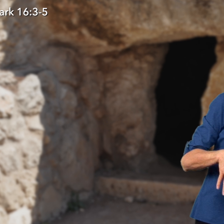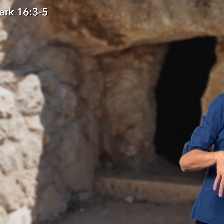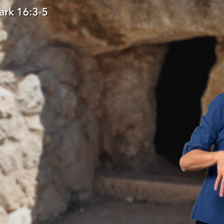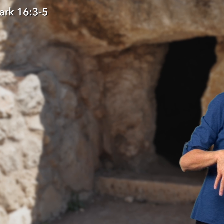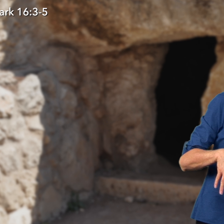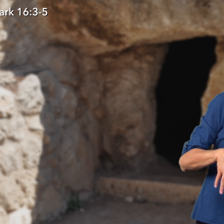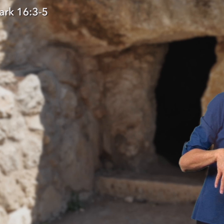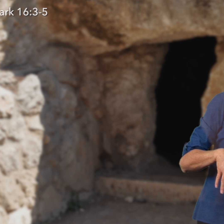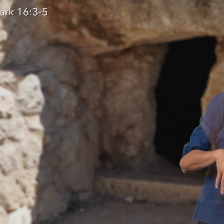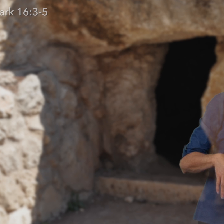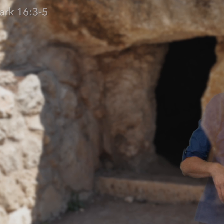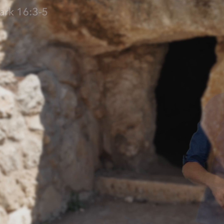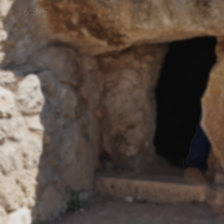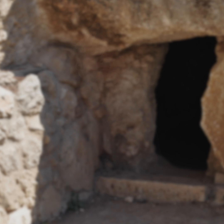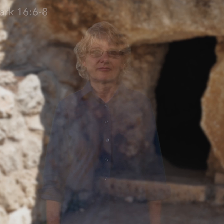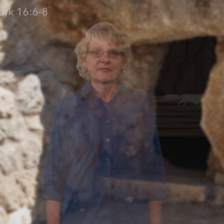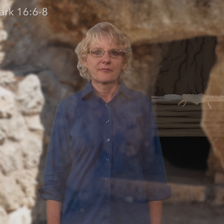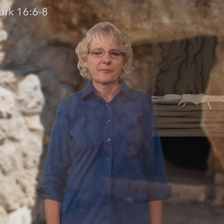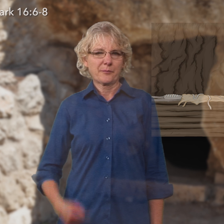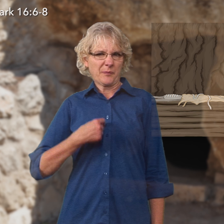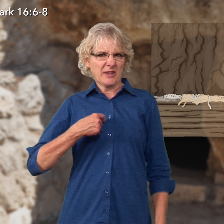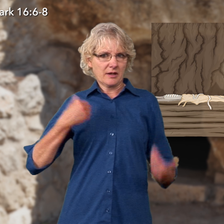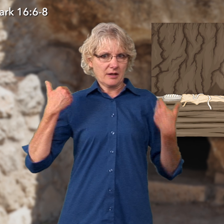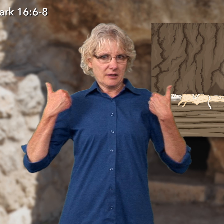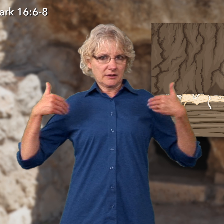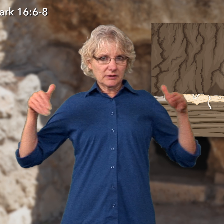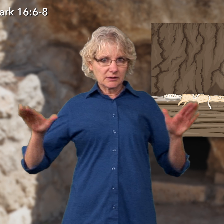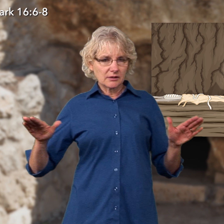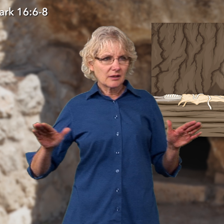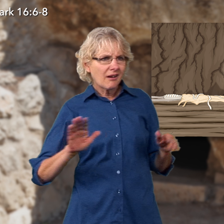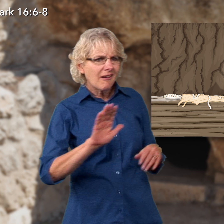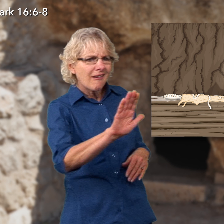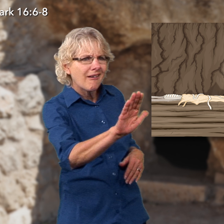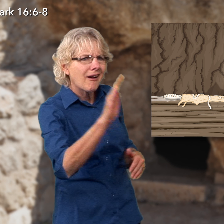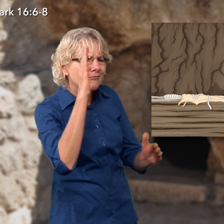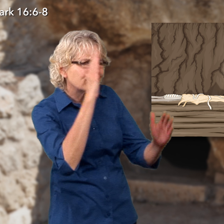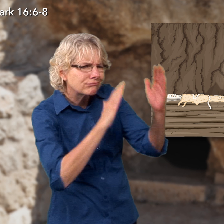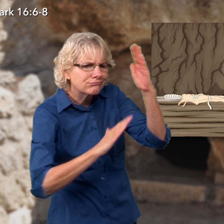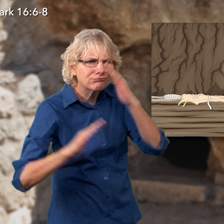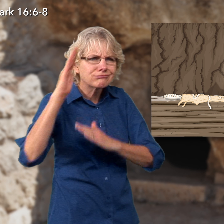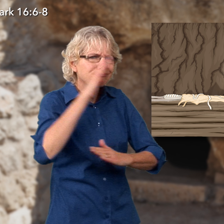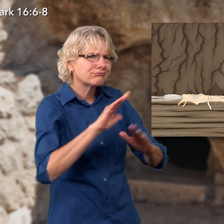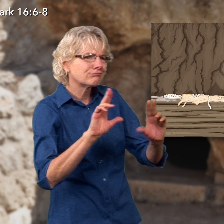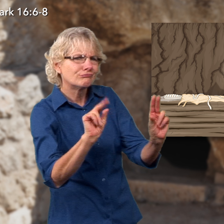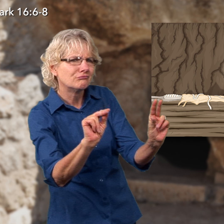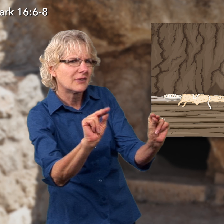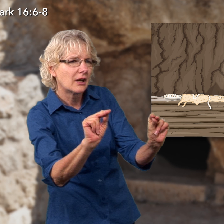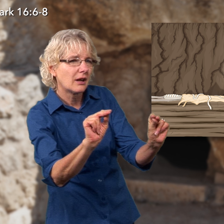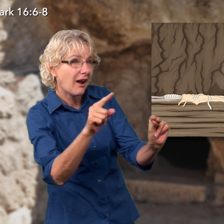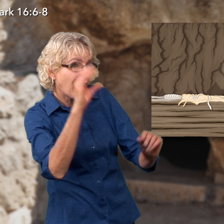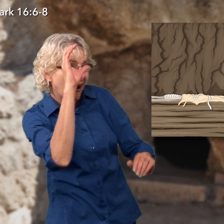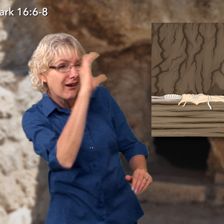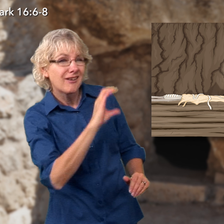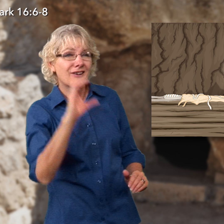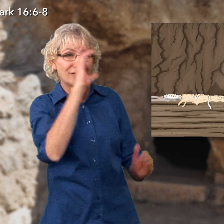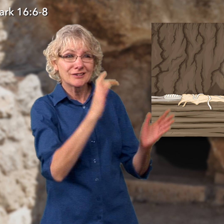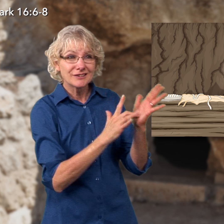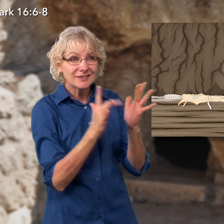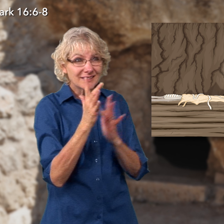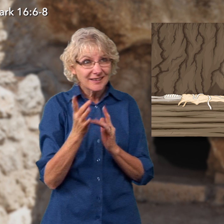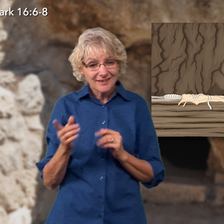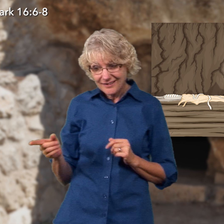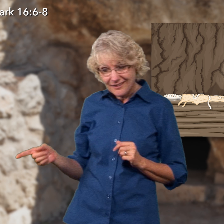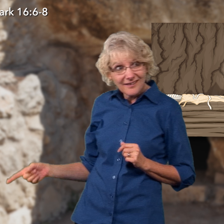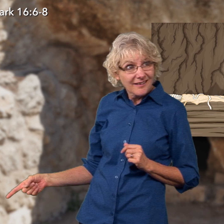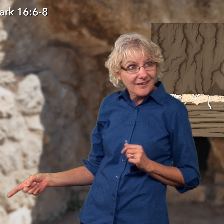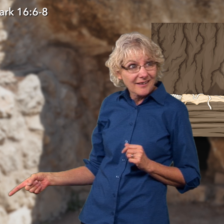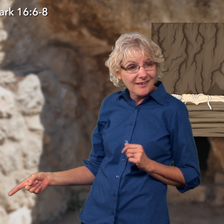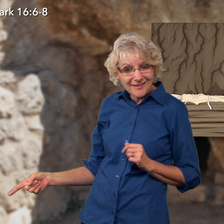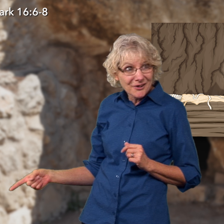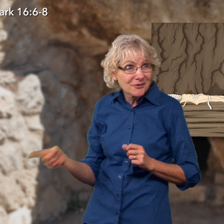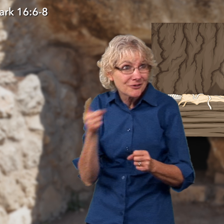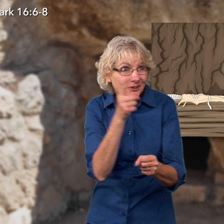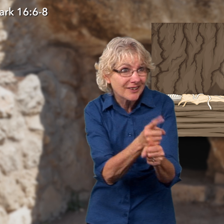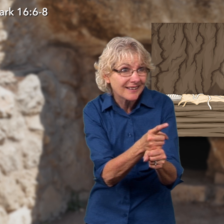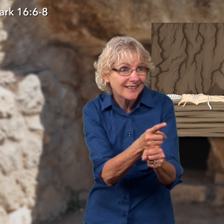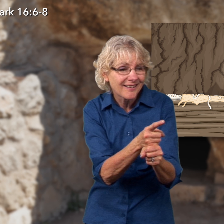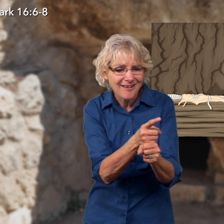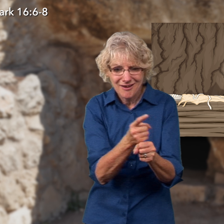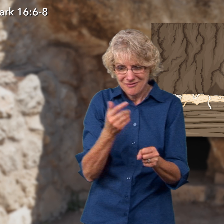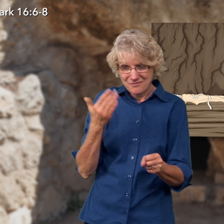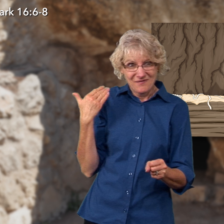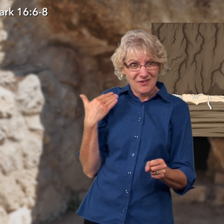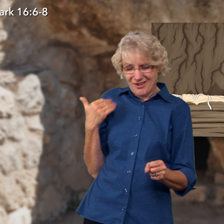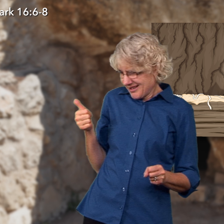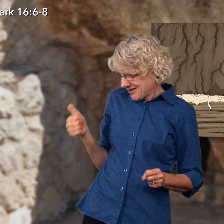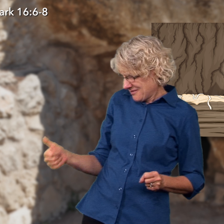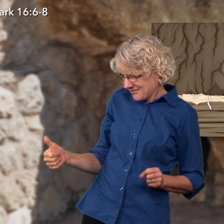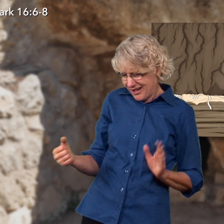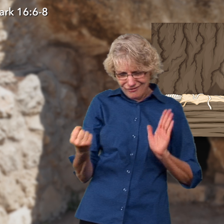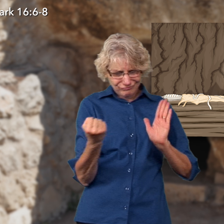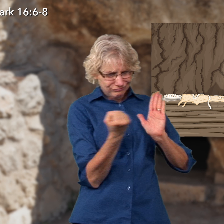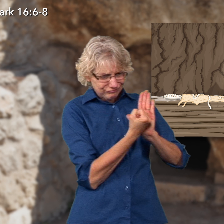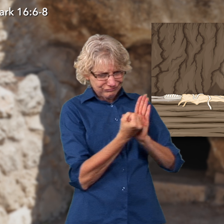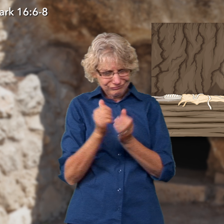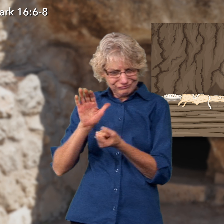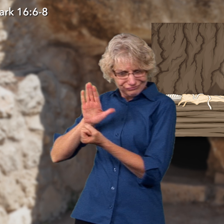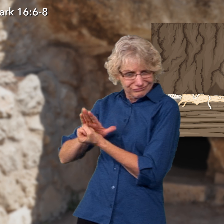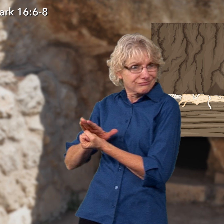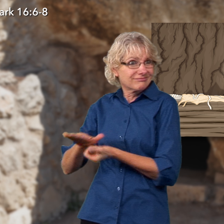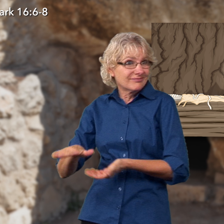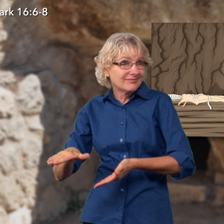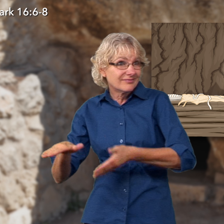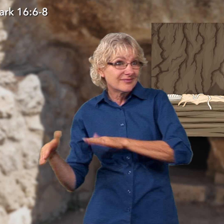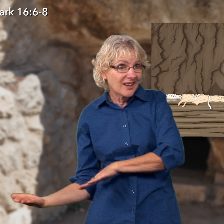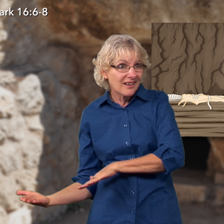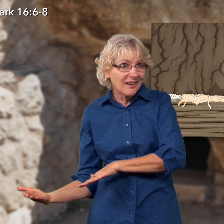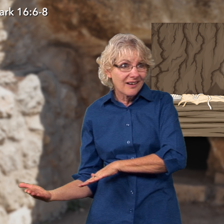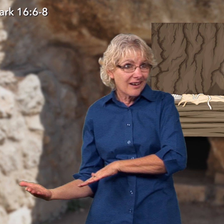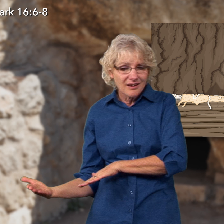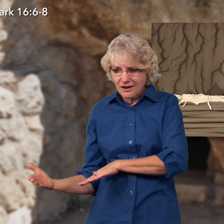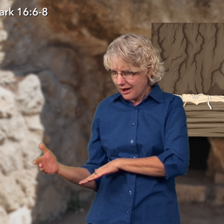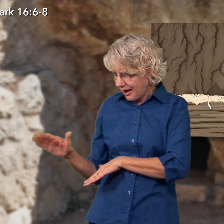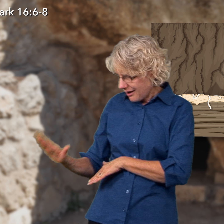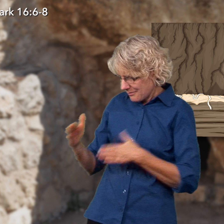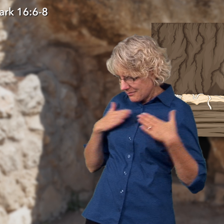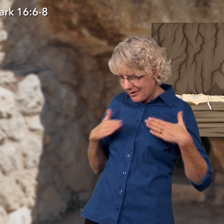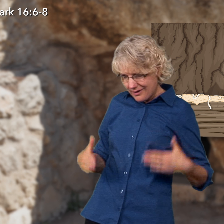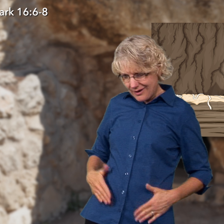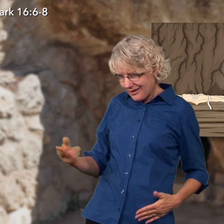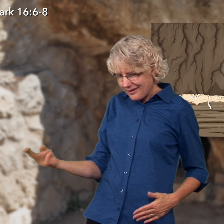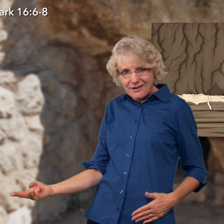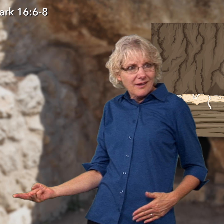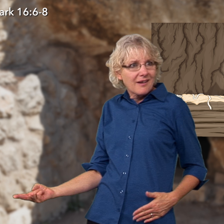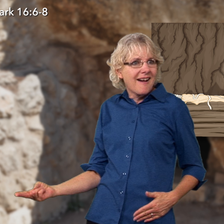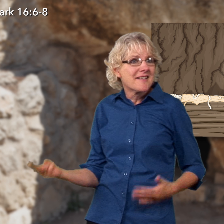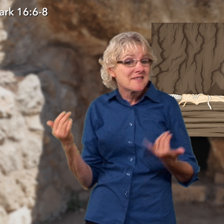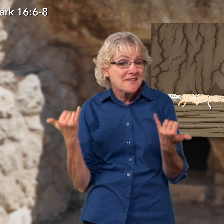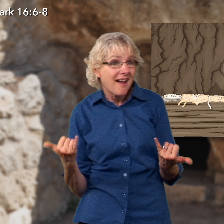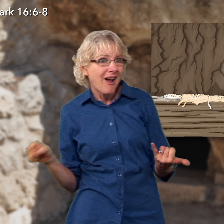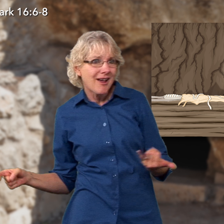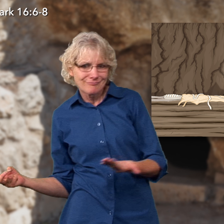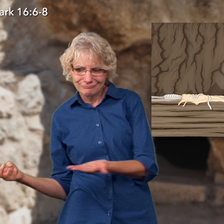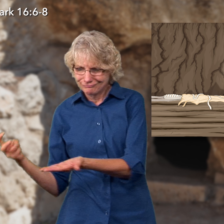But he said to them, “Do not be alarmed. You are looking for Jesus the Nazarene, who was crucified. He has risen! He is not here!